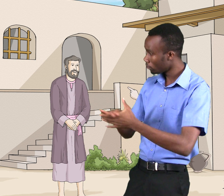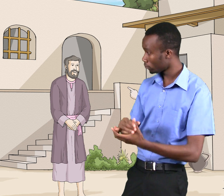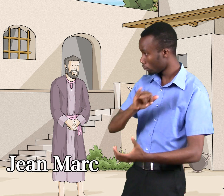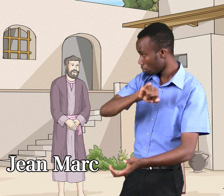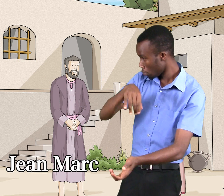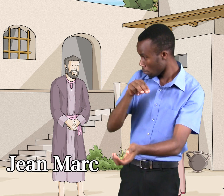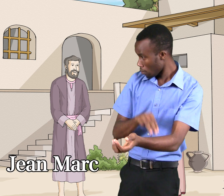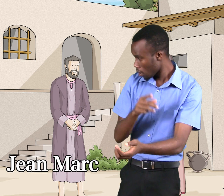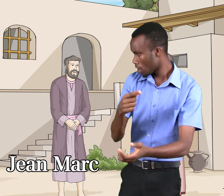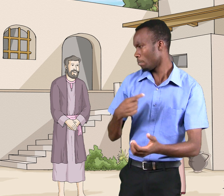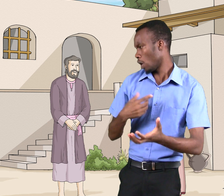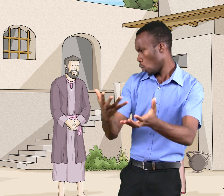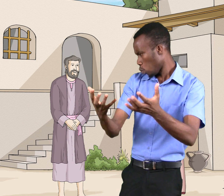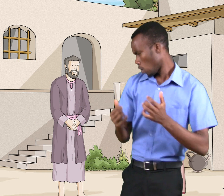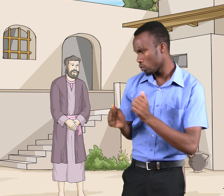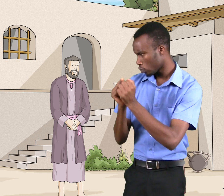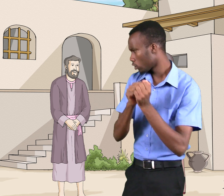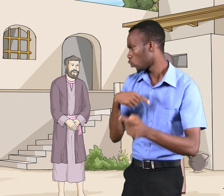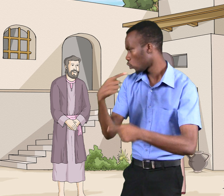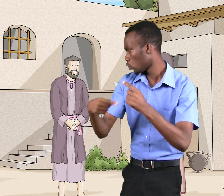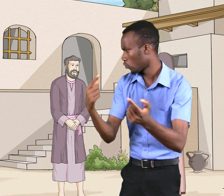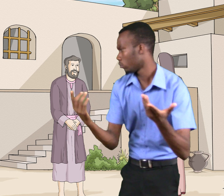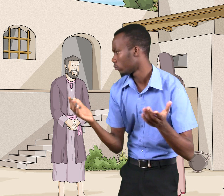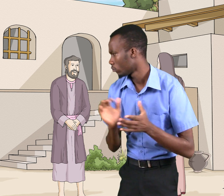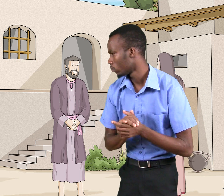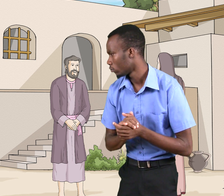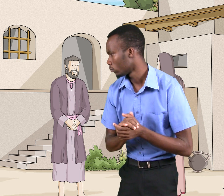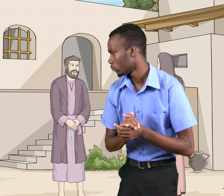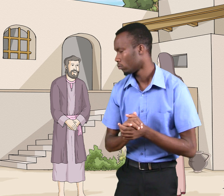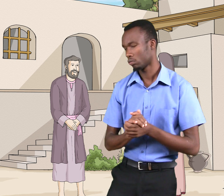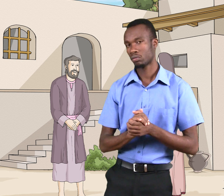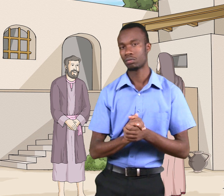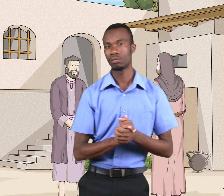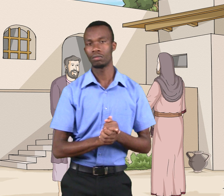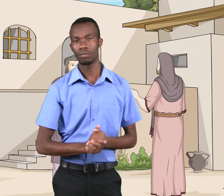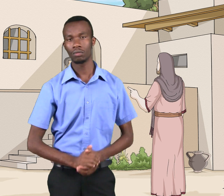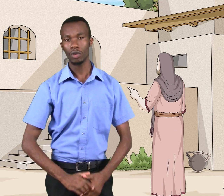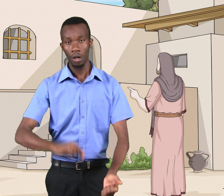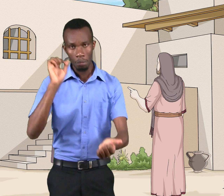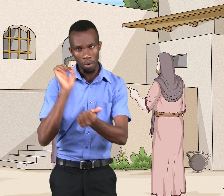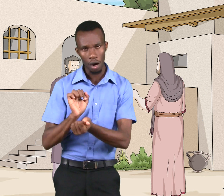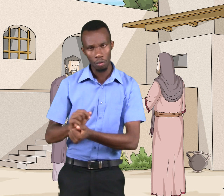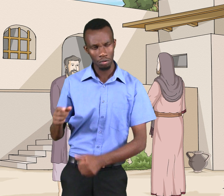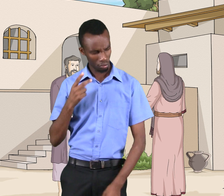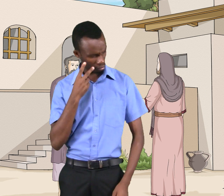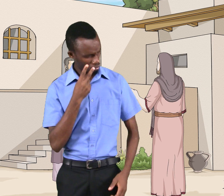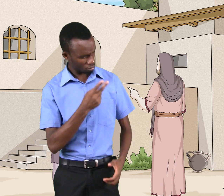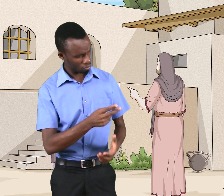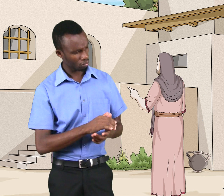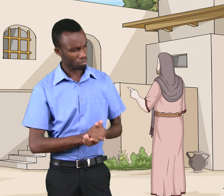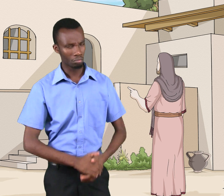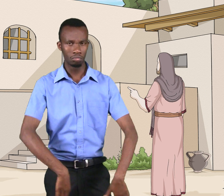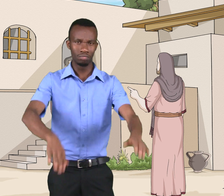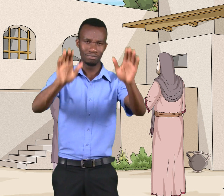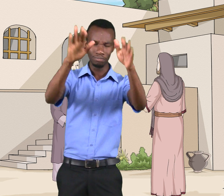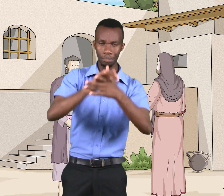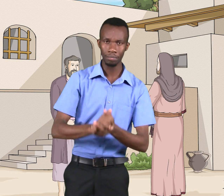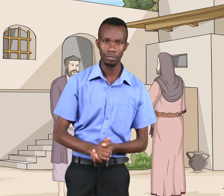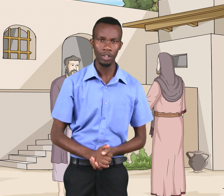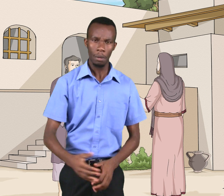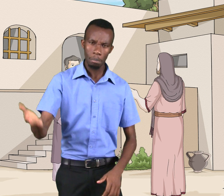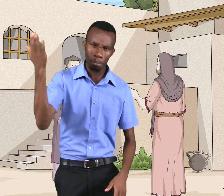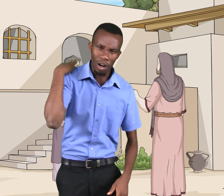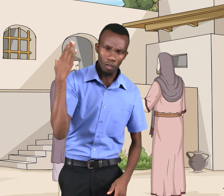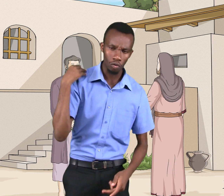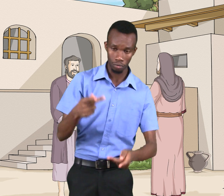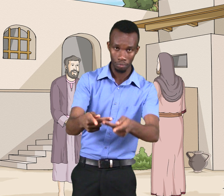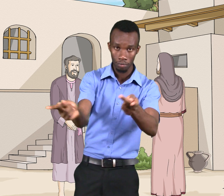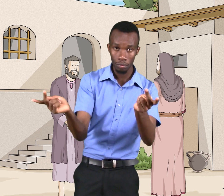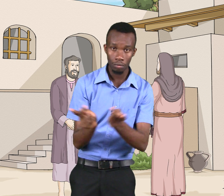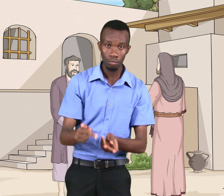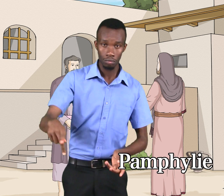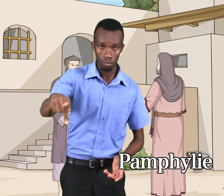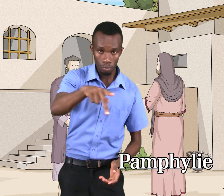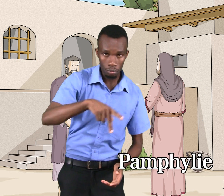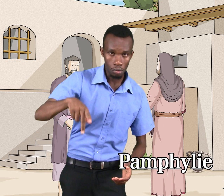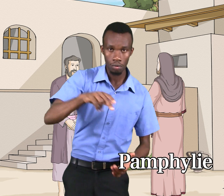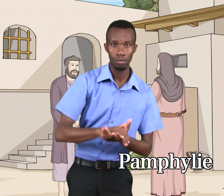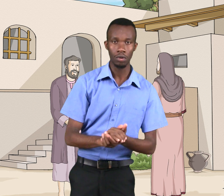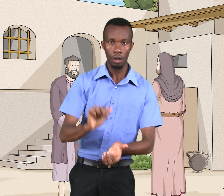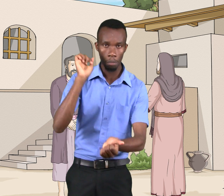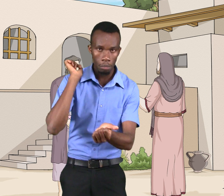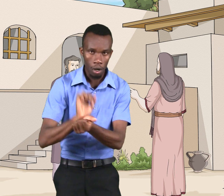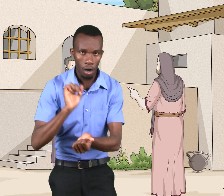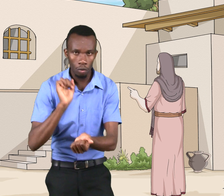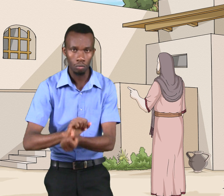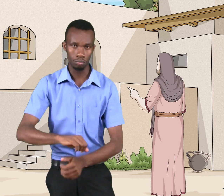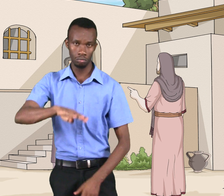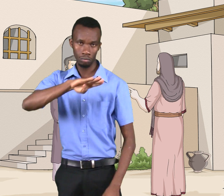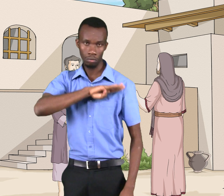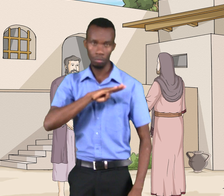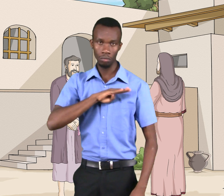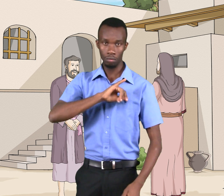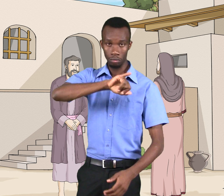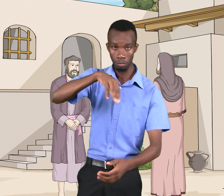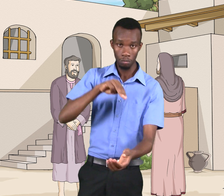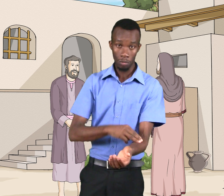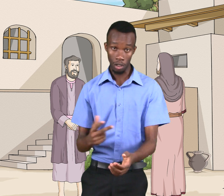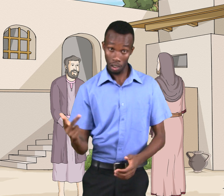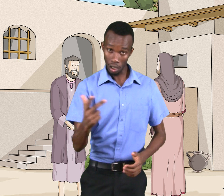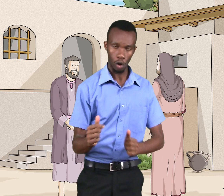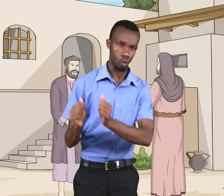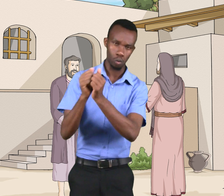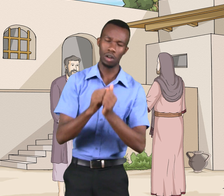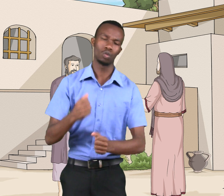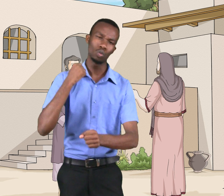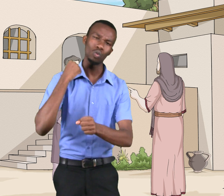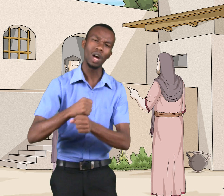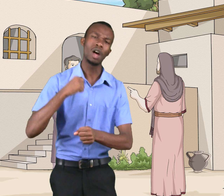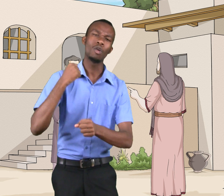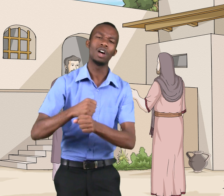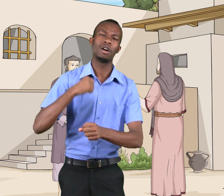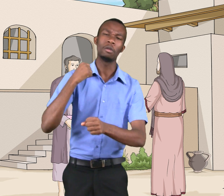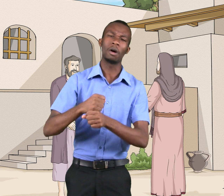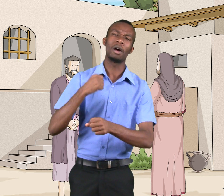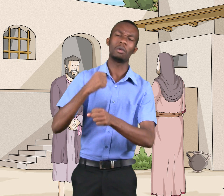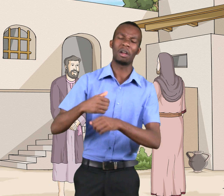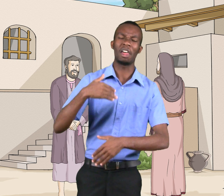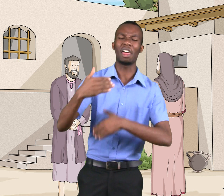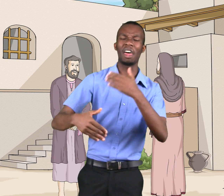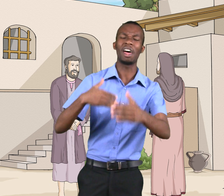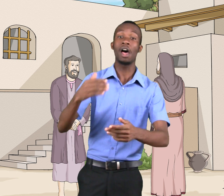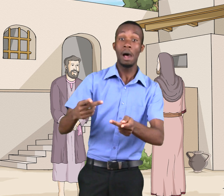Barnabas wanted to take John, also called Mark.